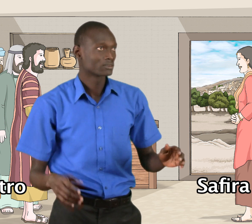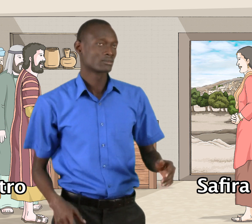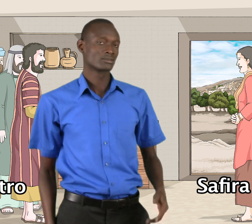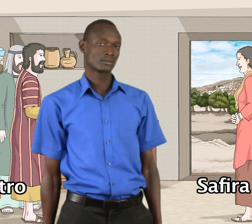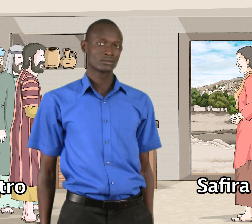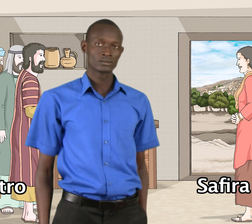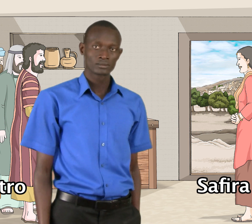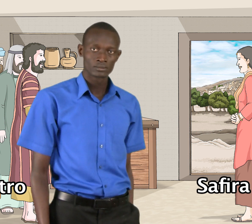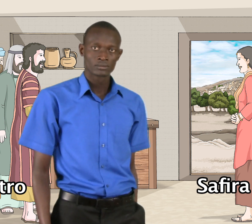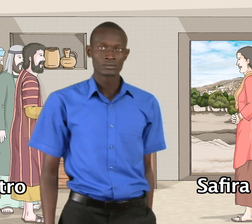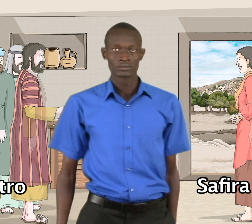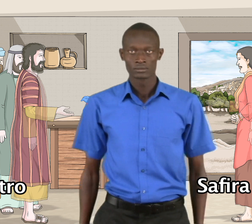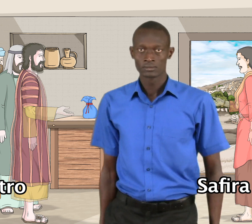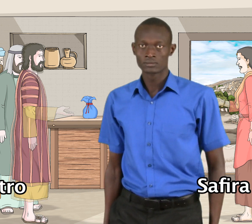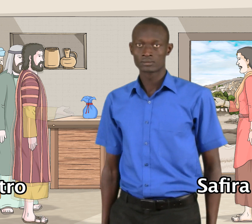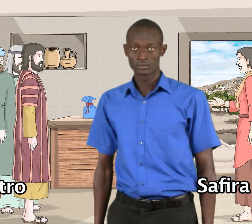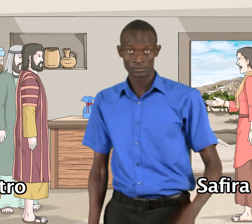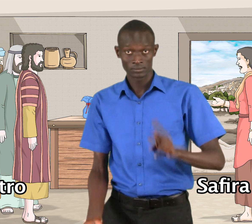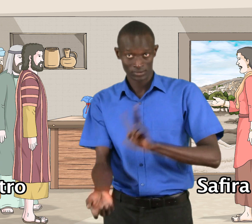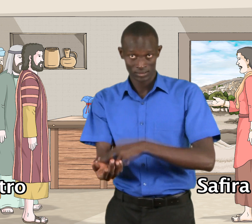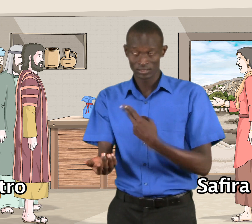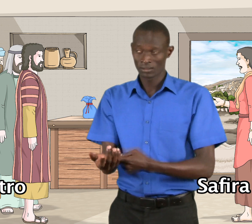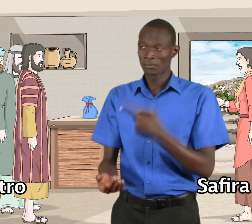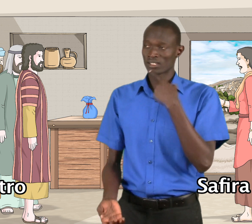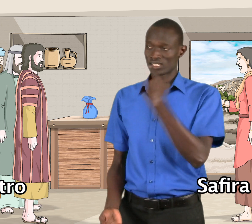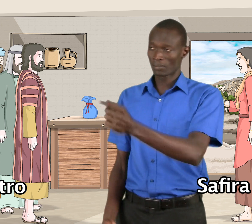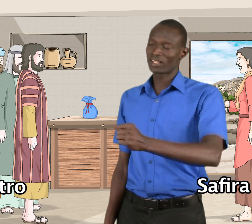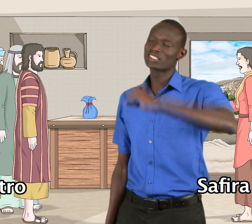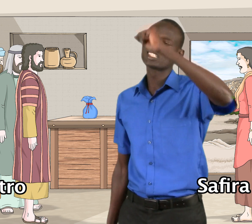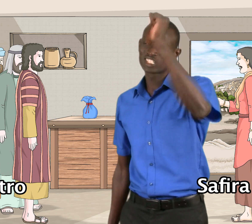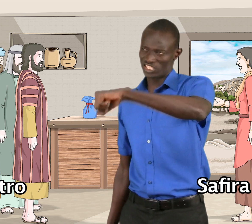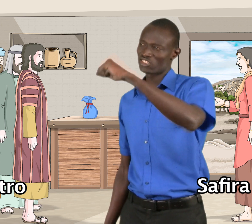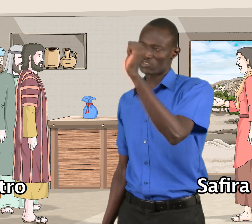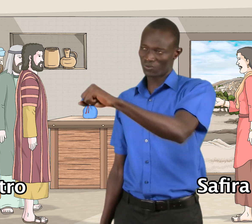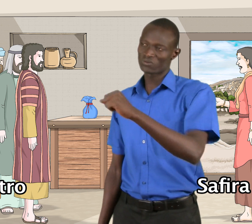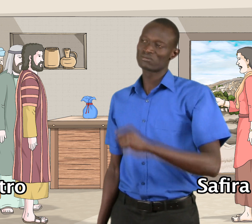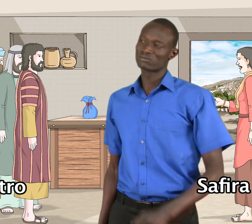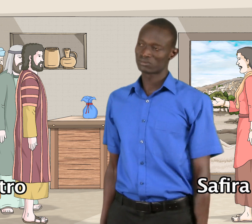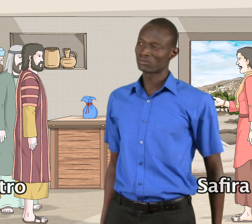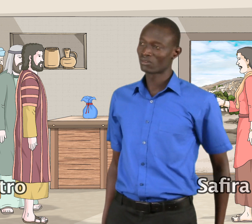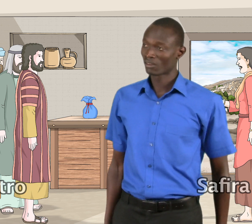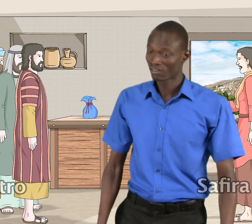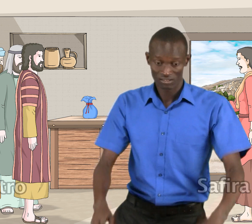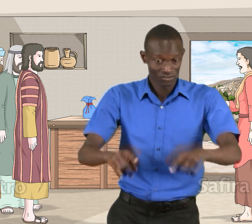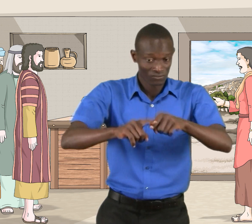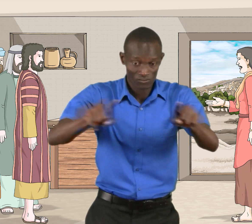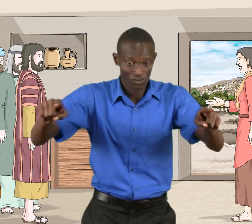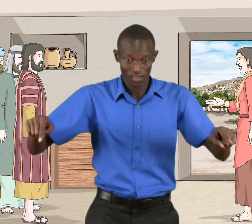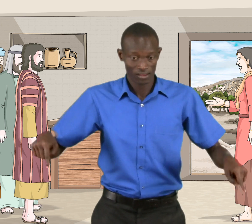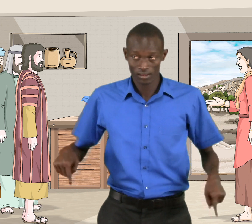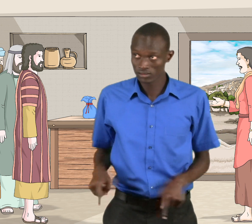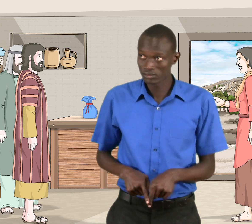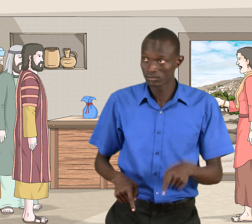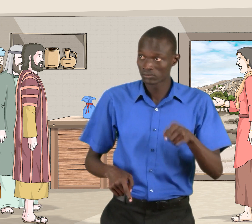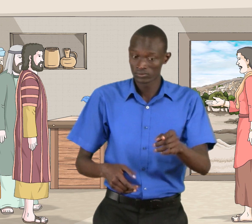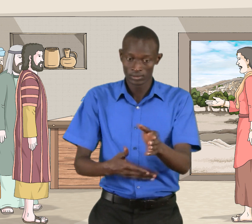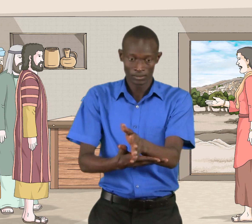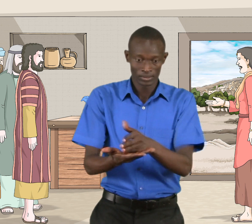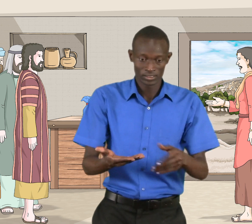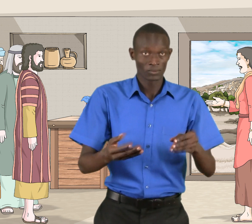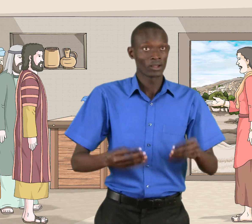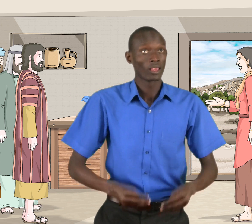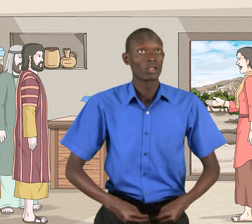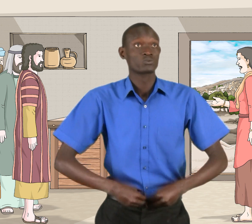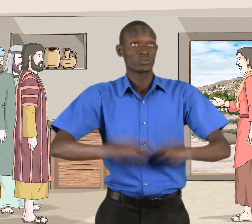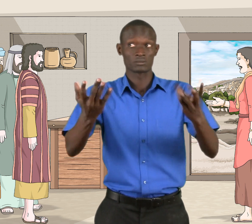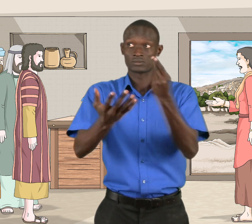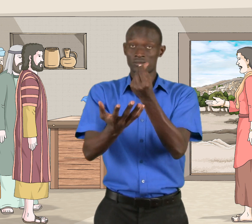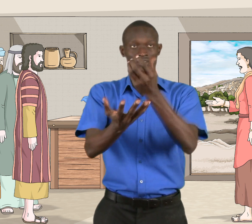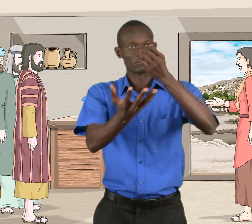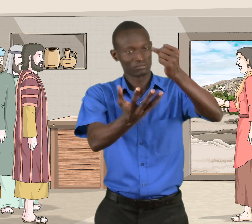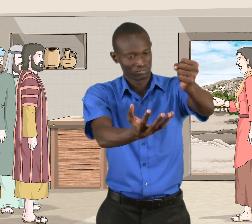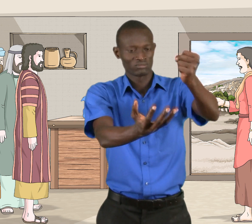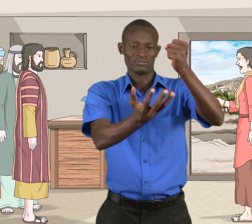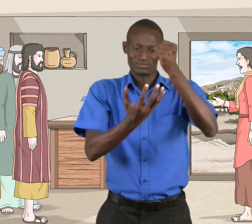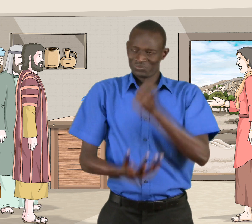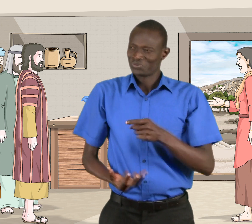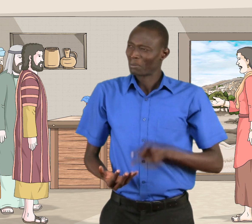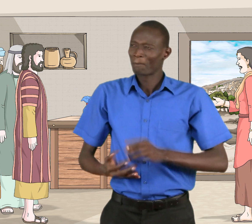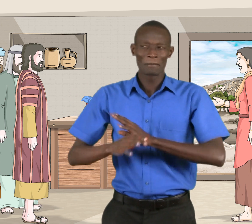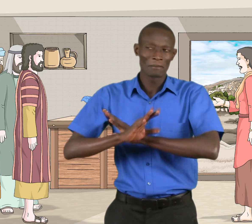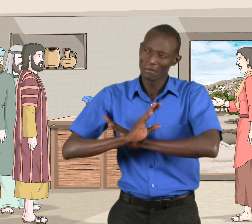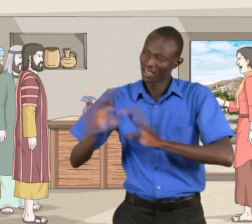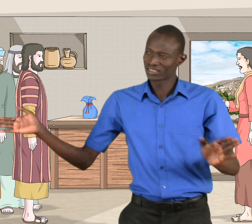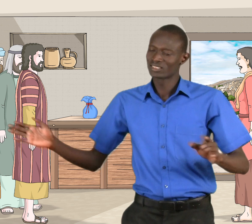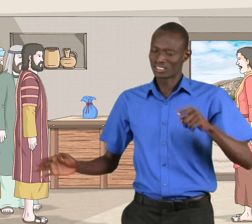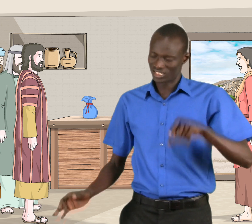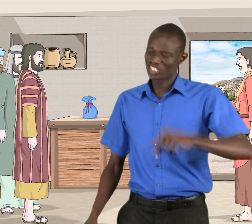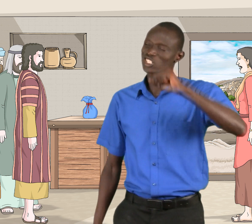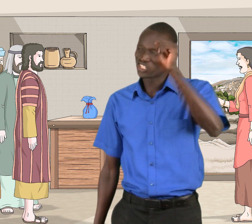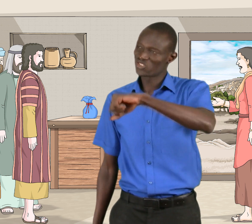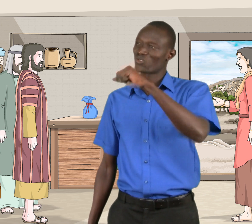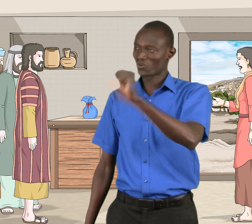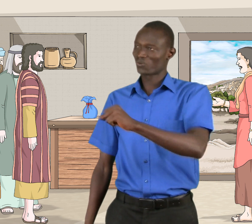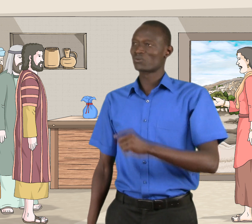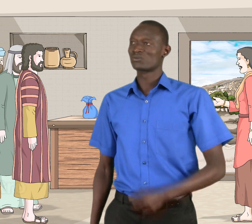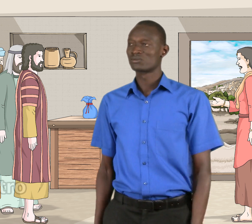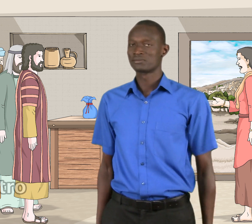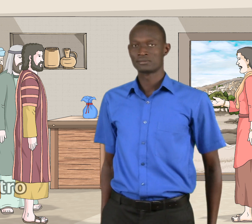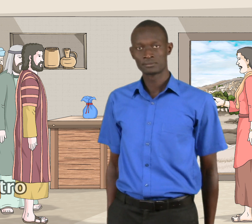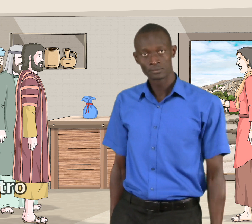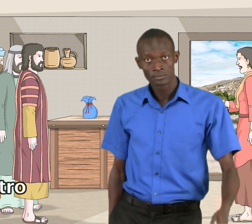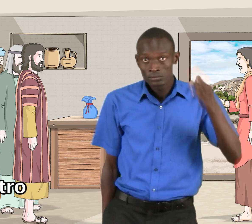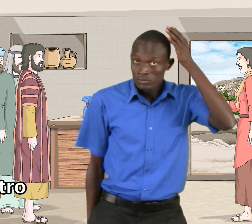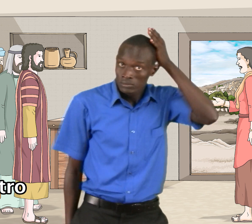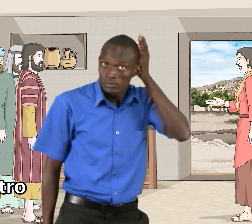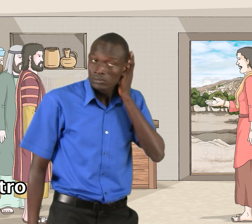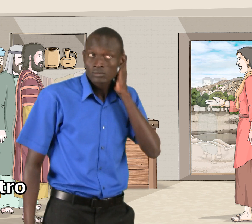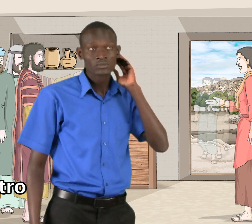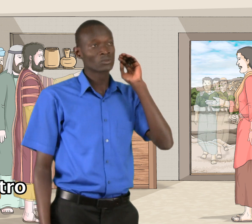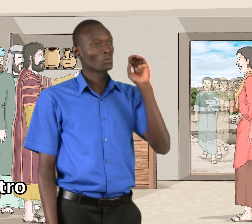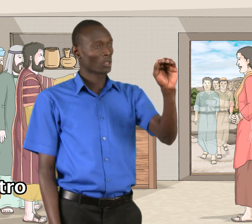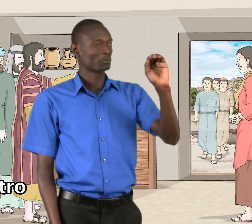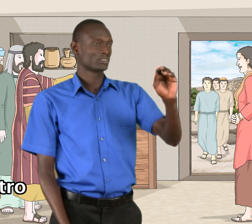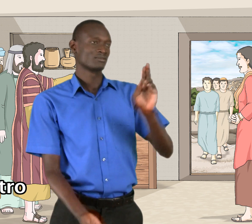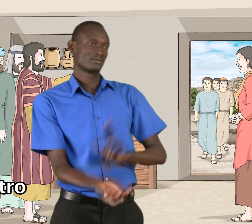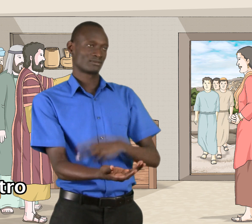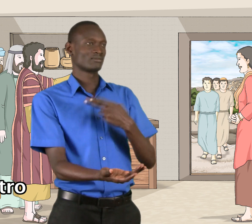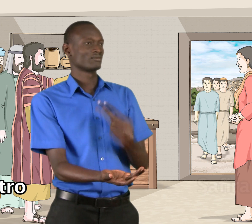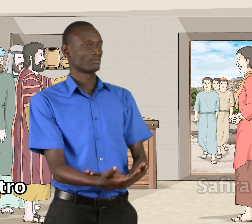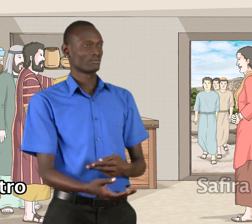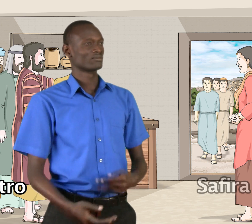“Yes,” she answered, “that is the price.”